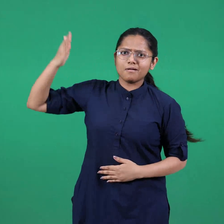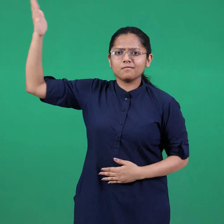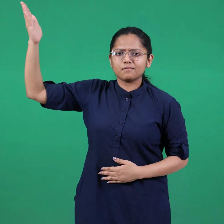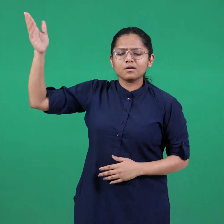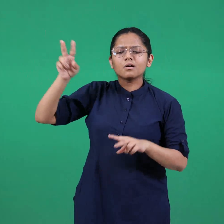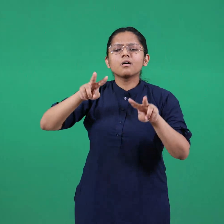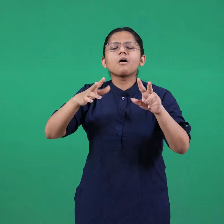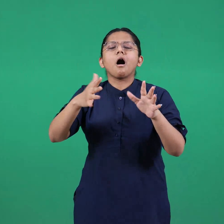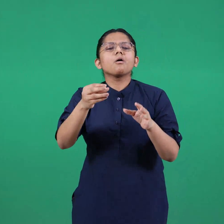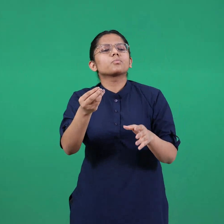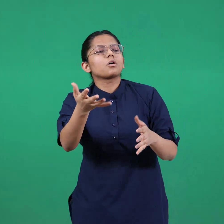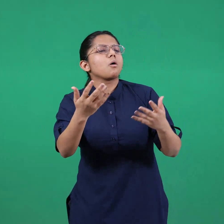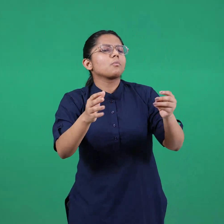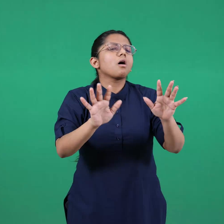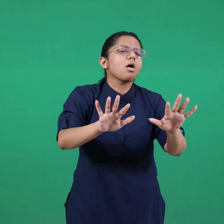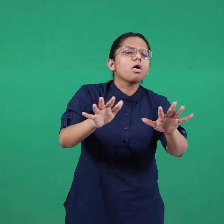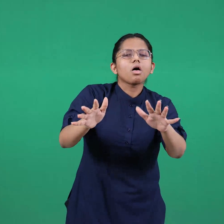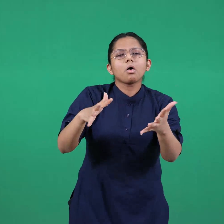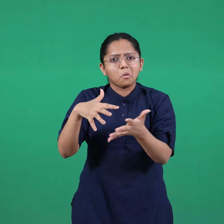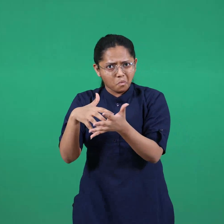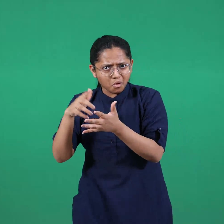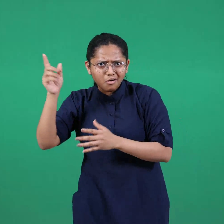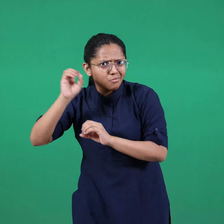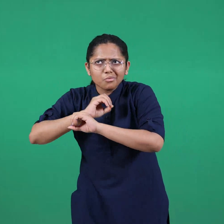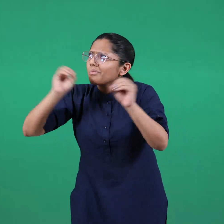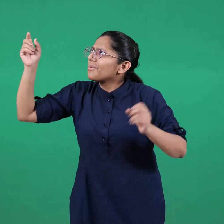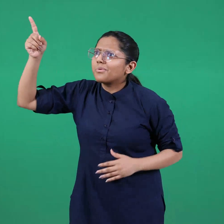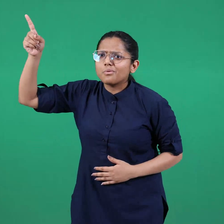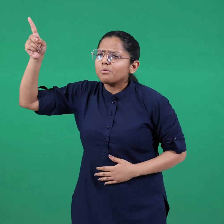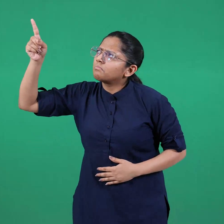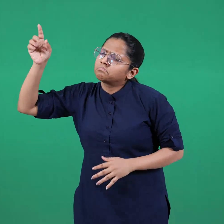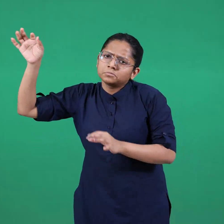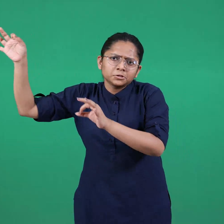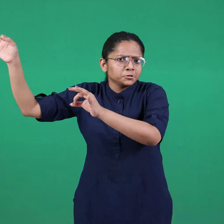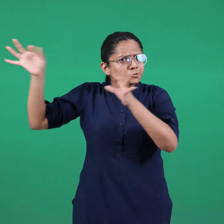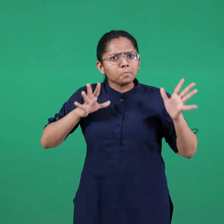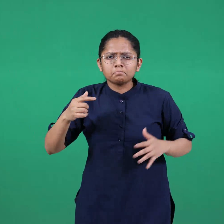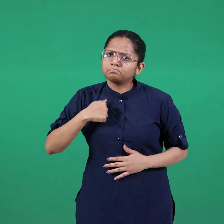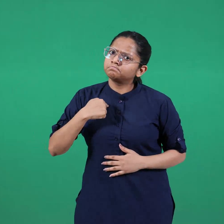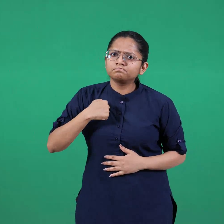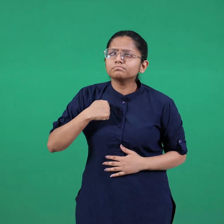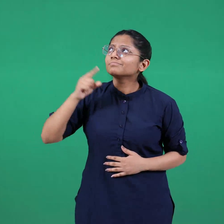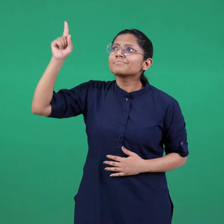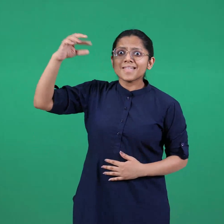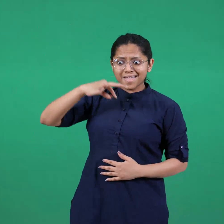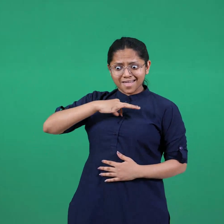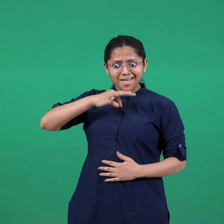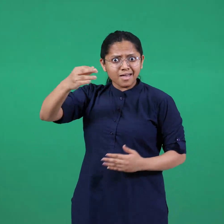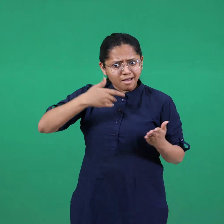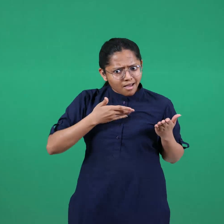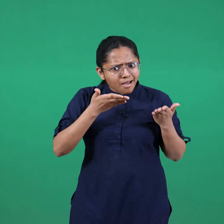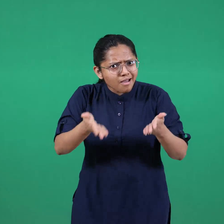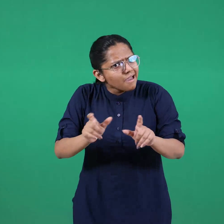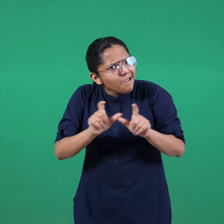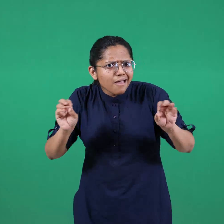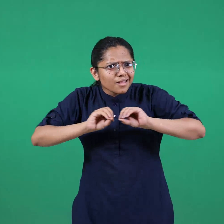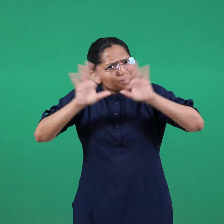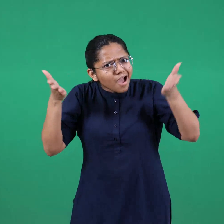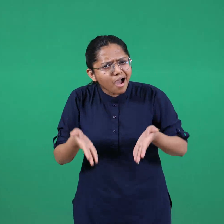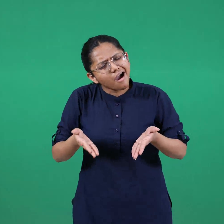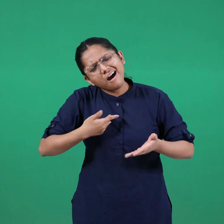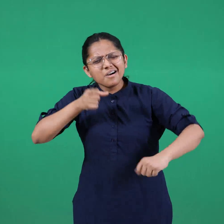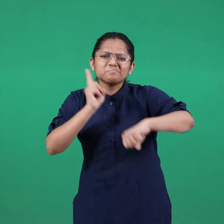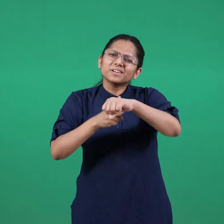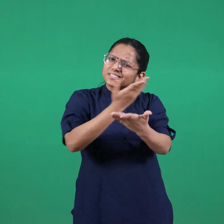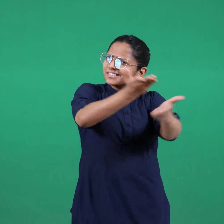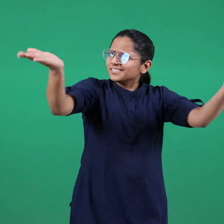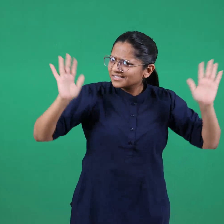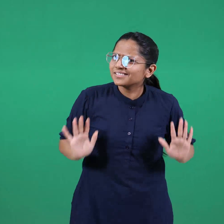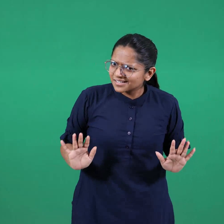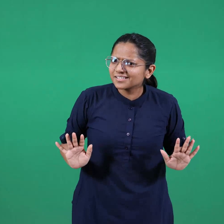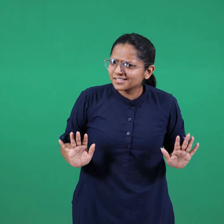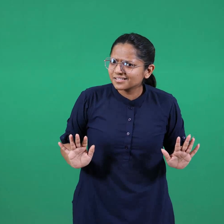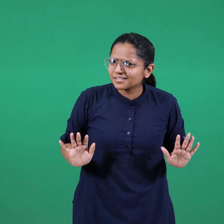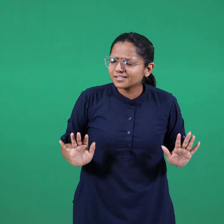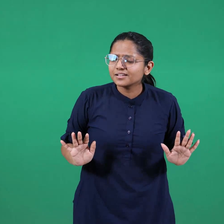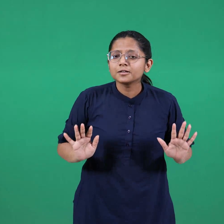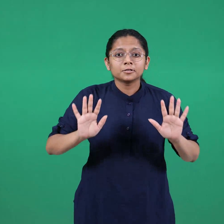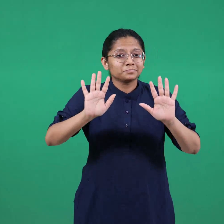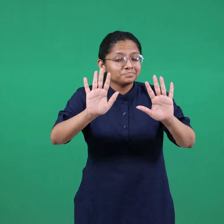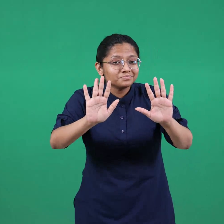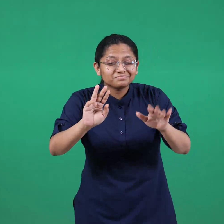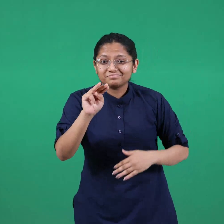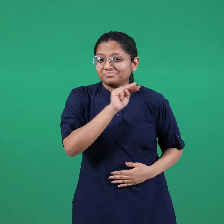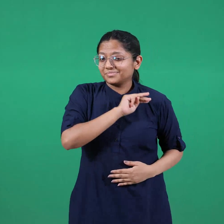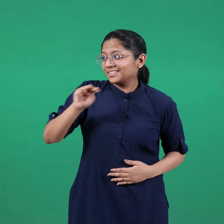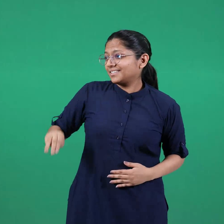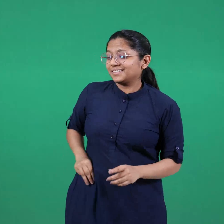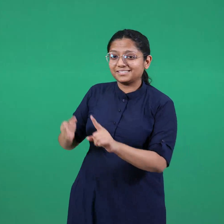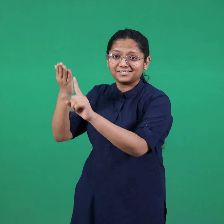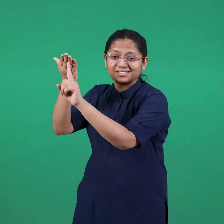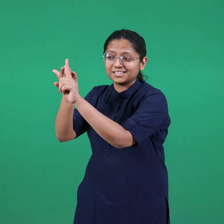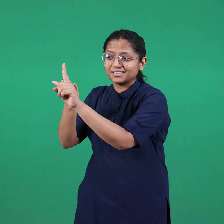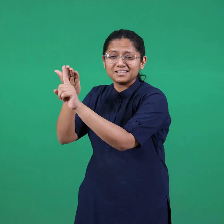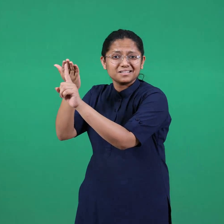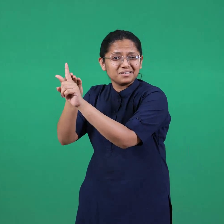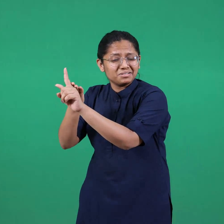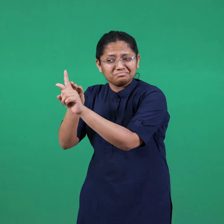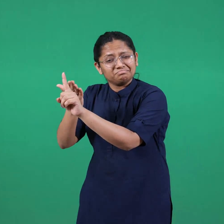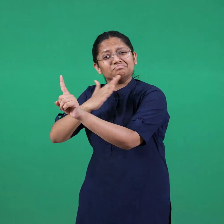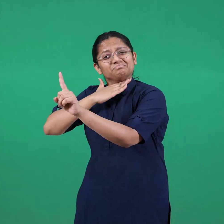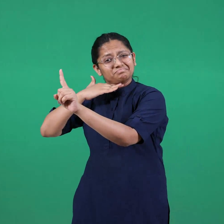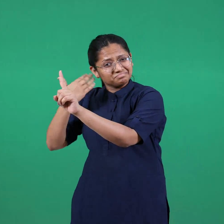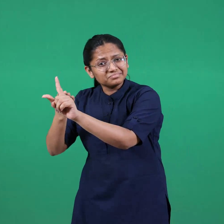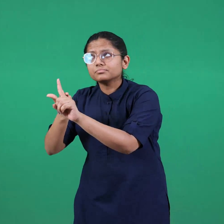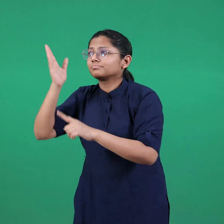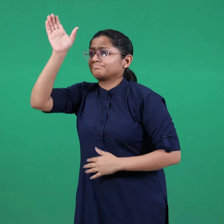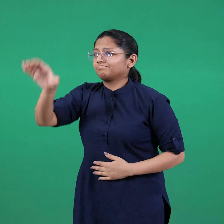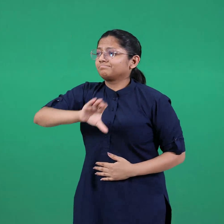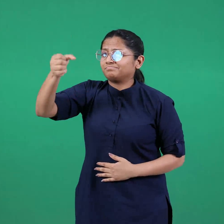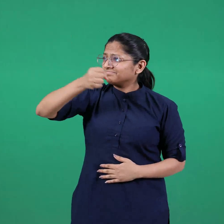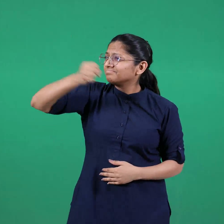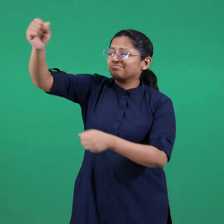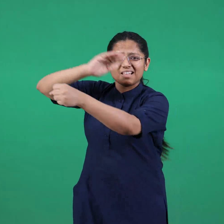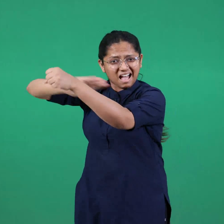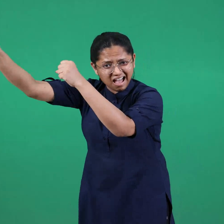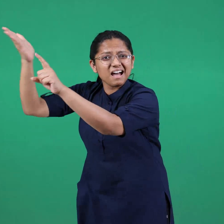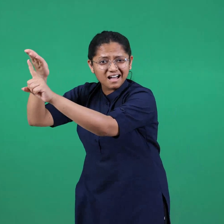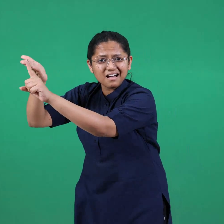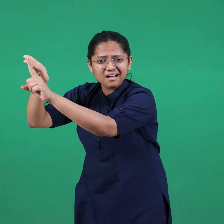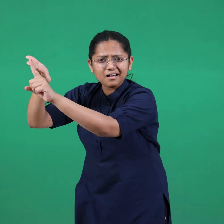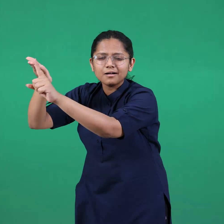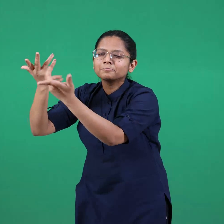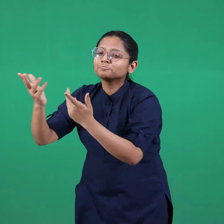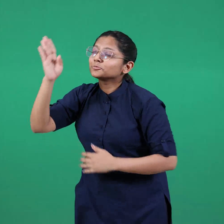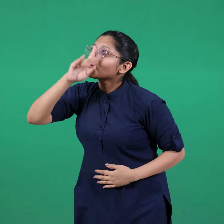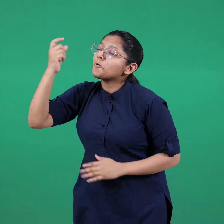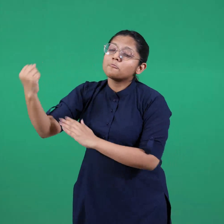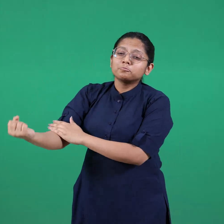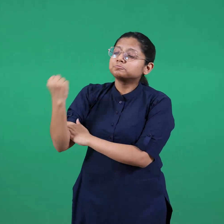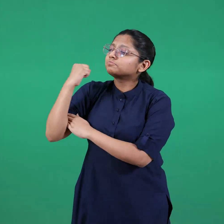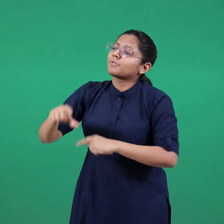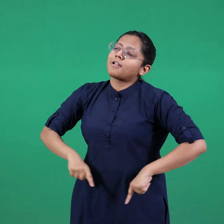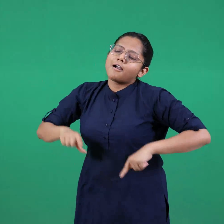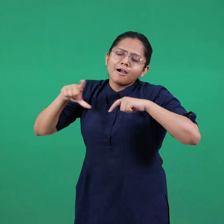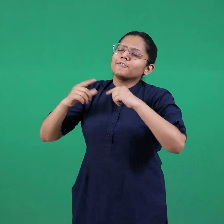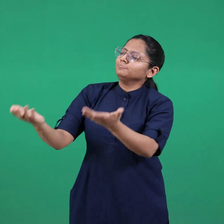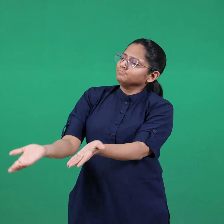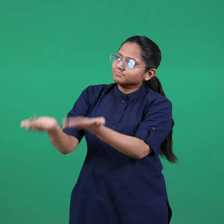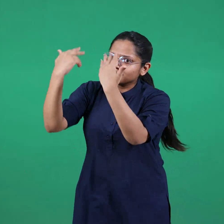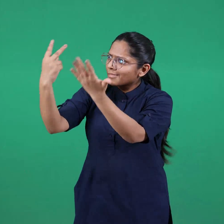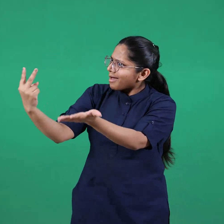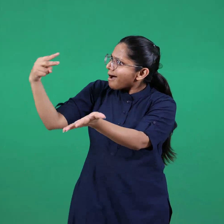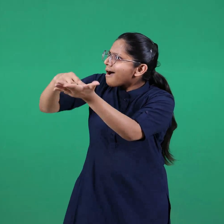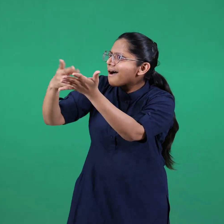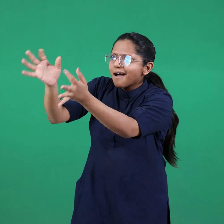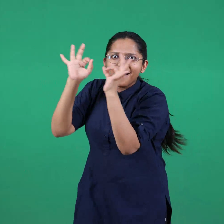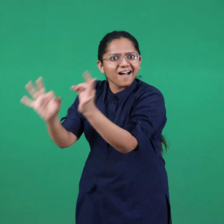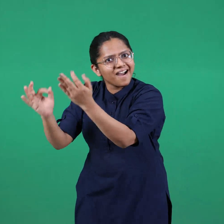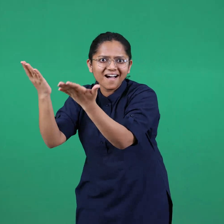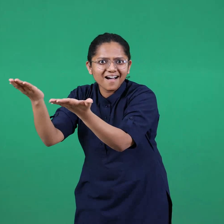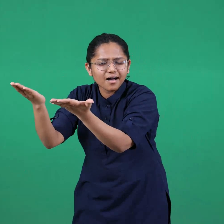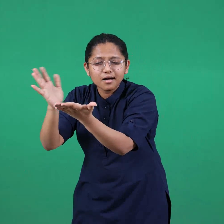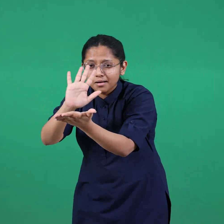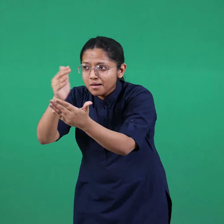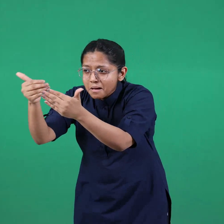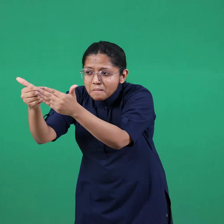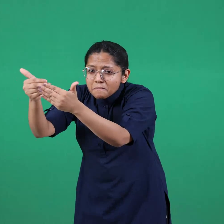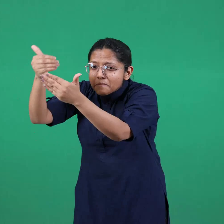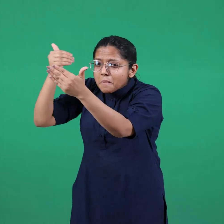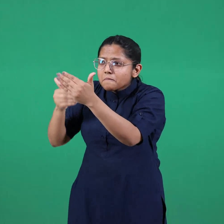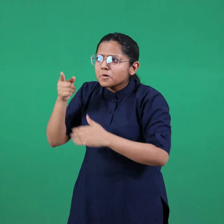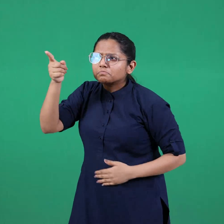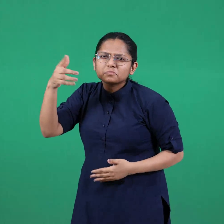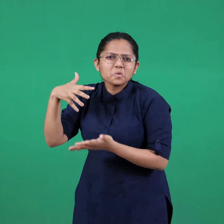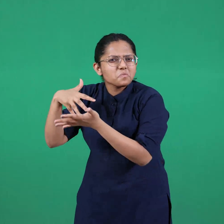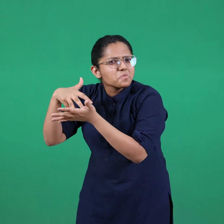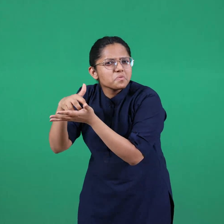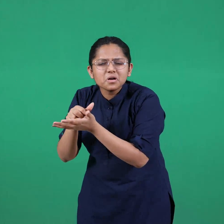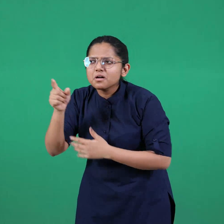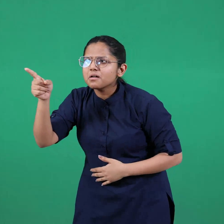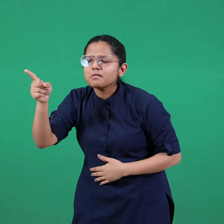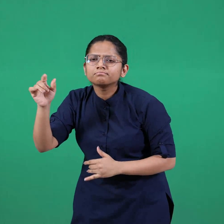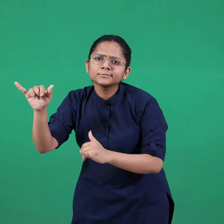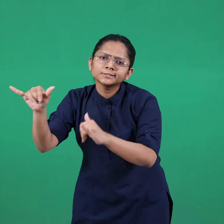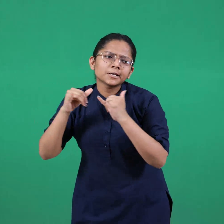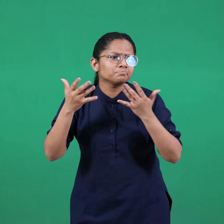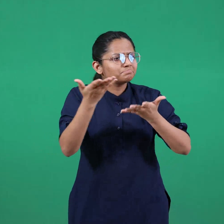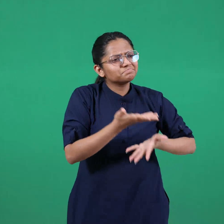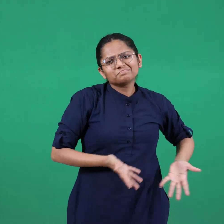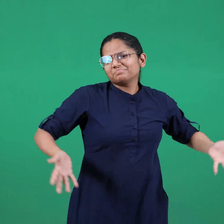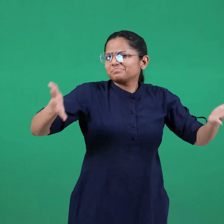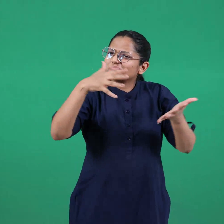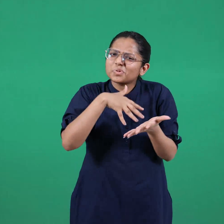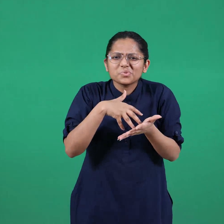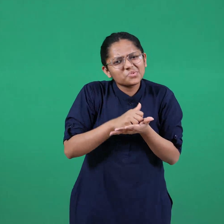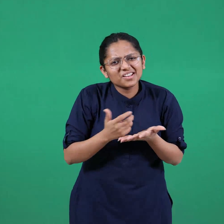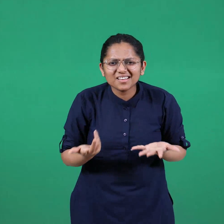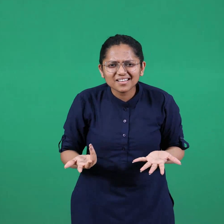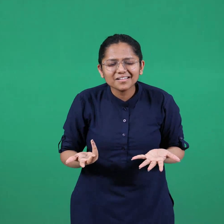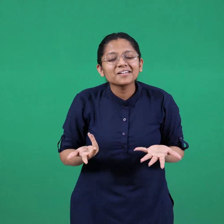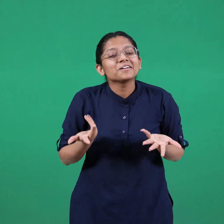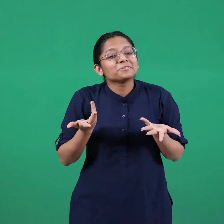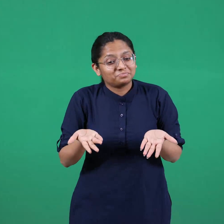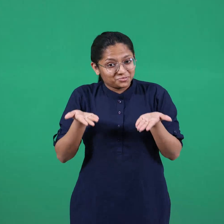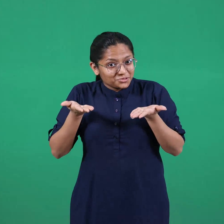He is not weak in dealing with you, but is powerful among you. For He was indeed crucified in weakness, yet He lives by God's power.